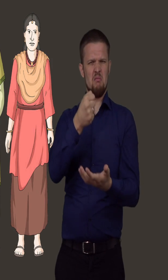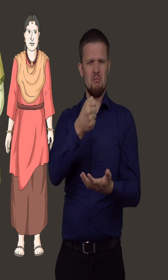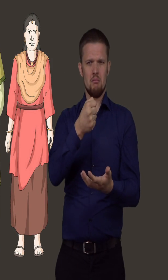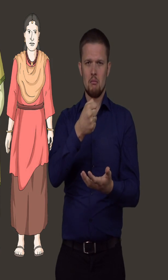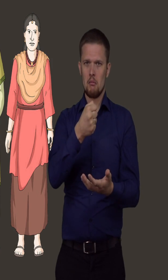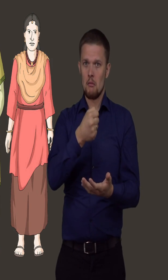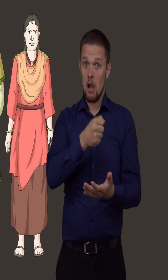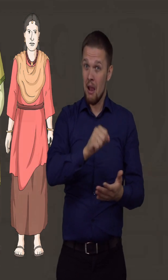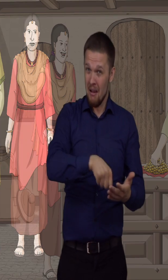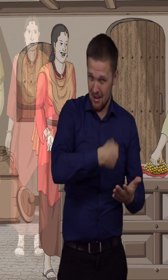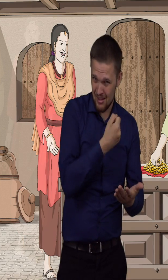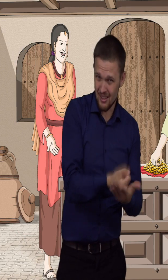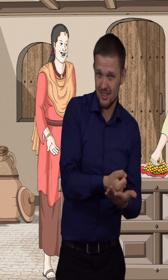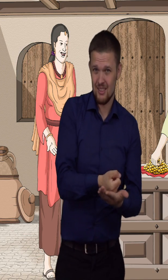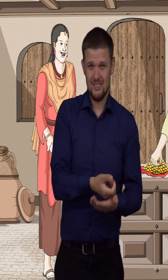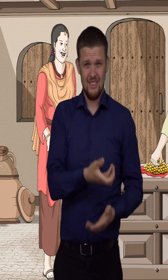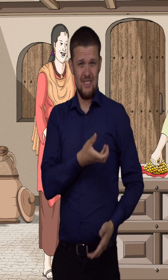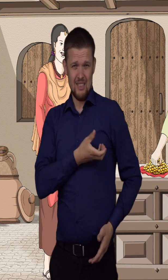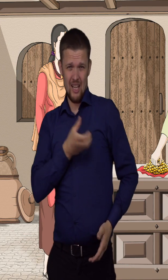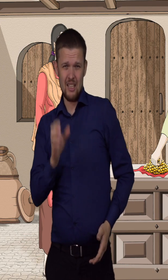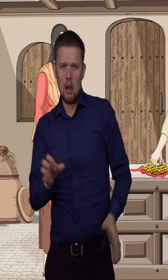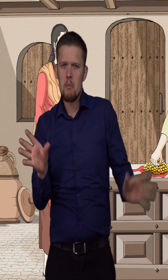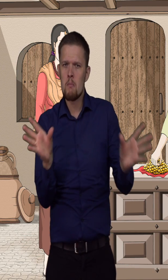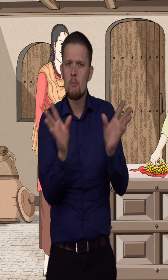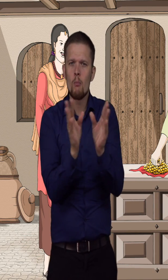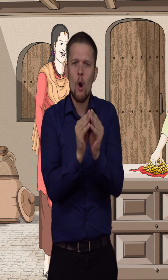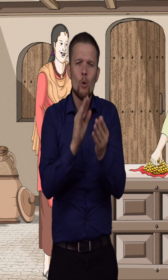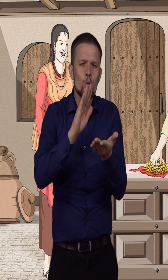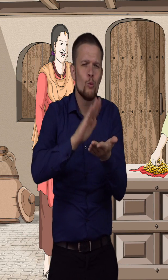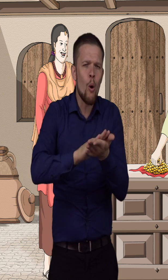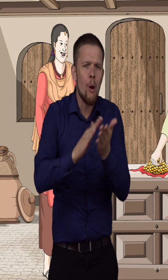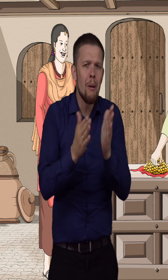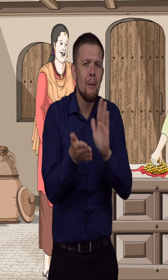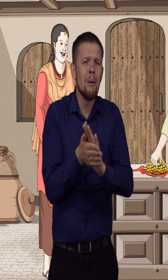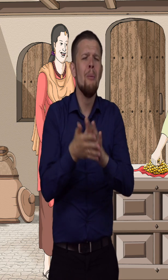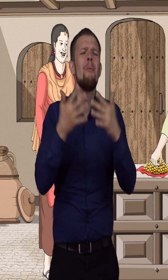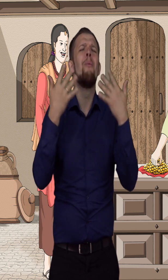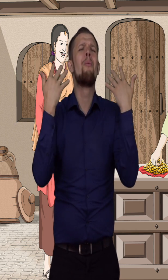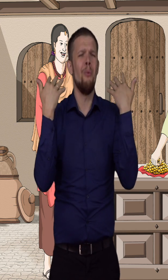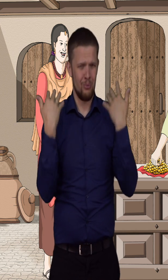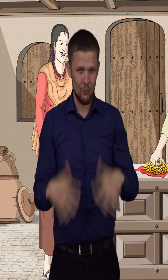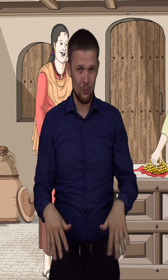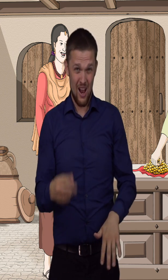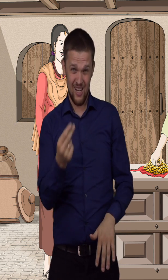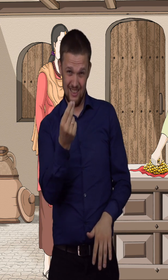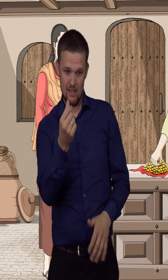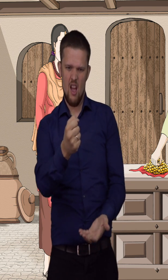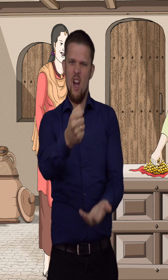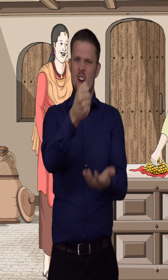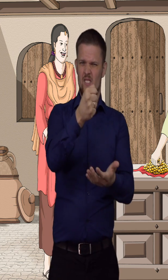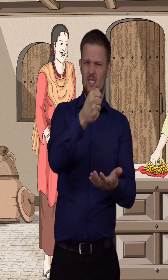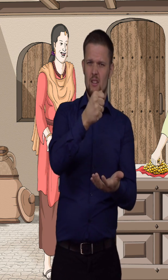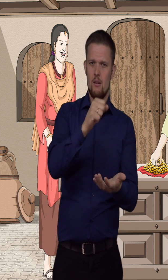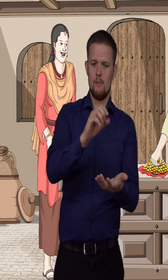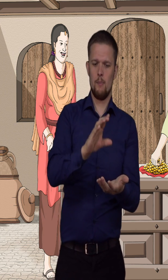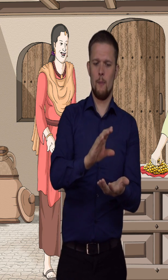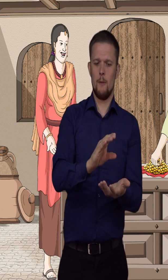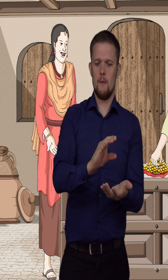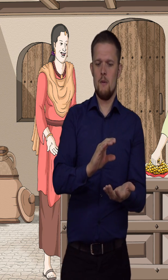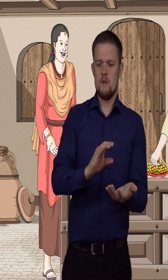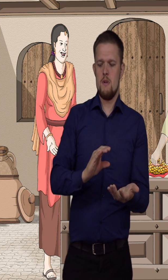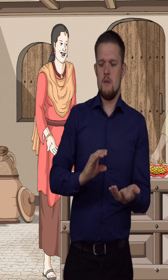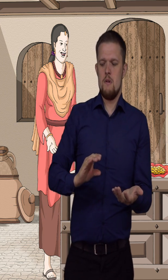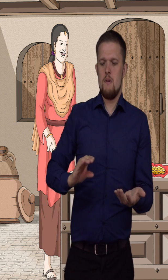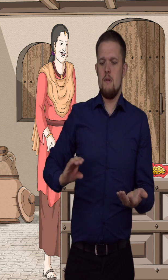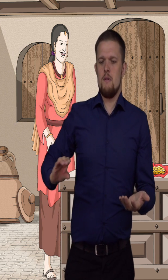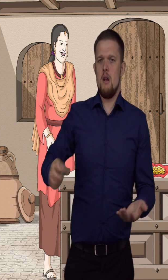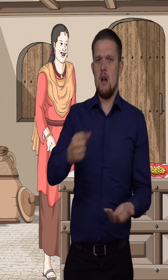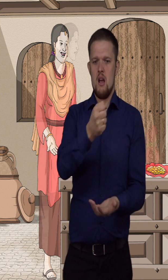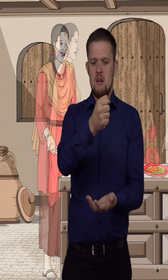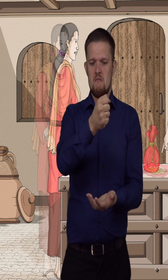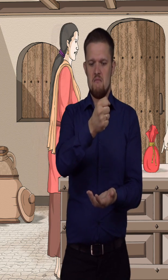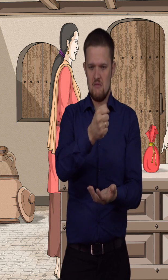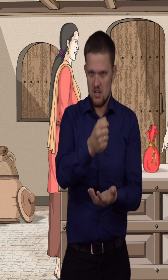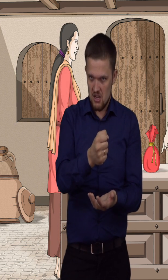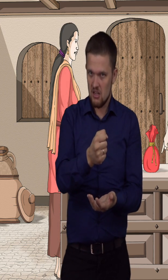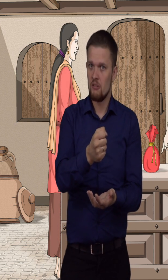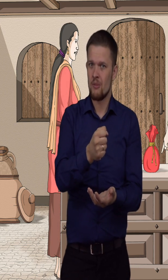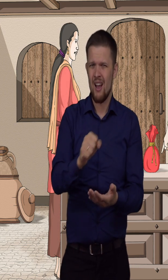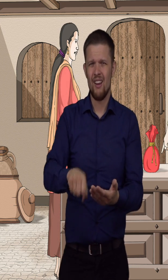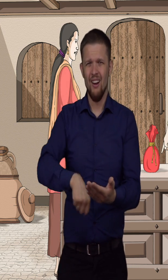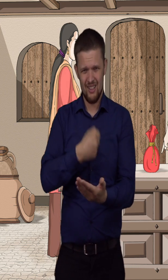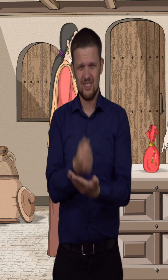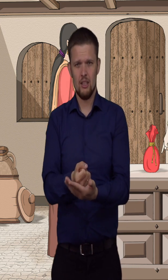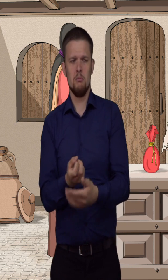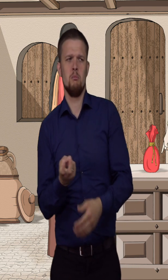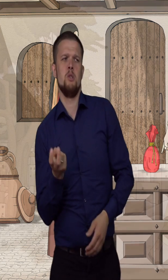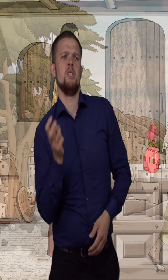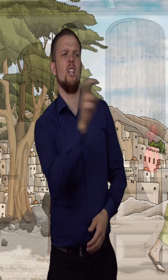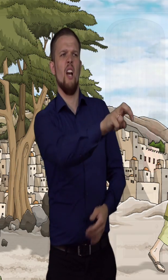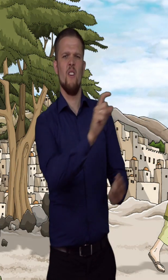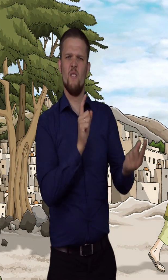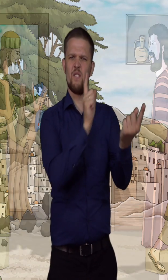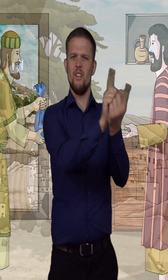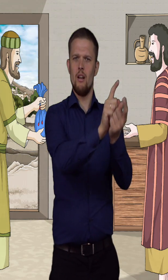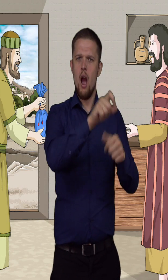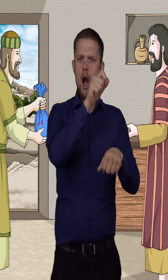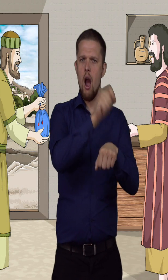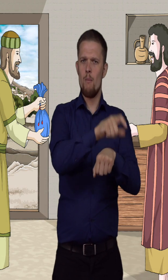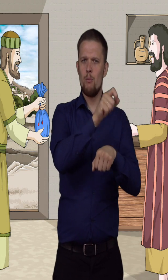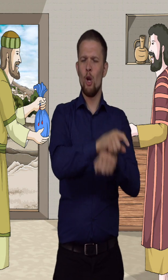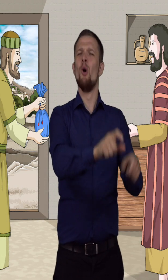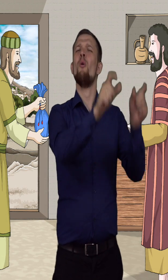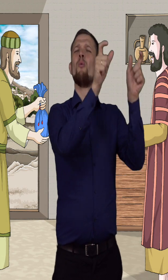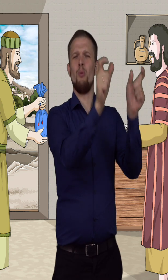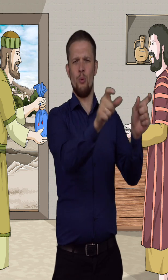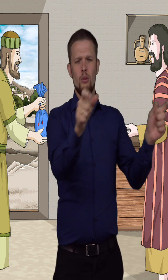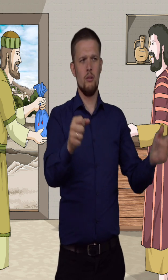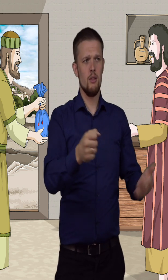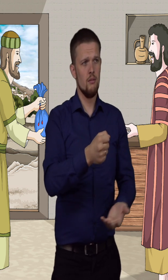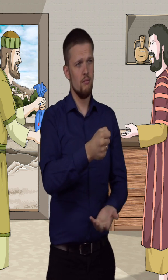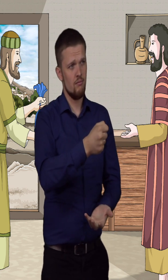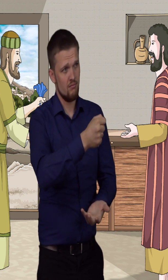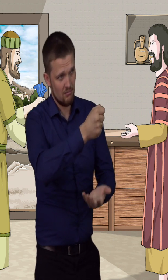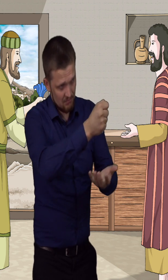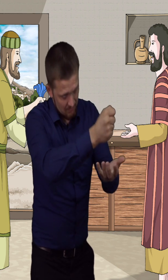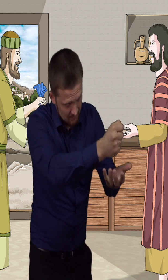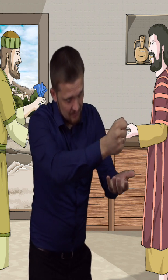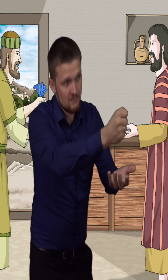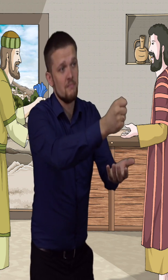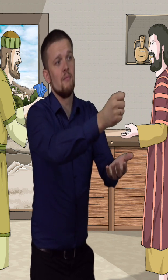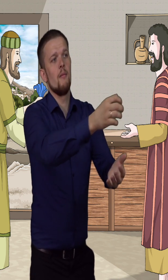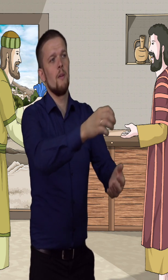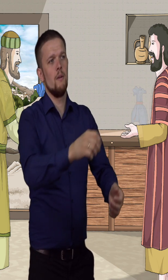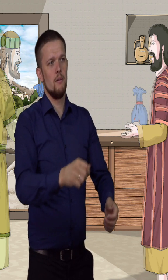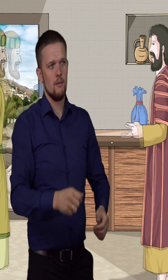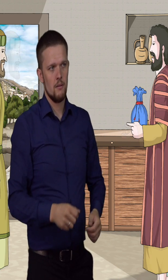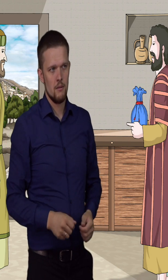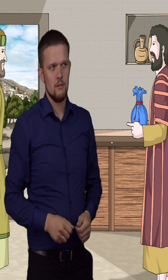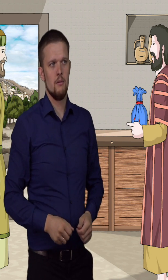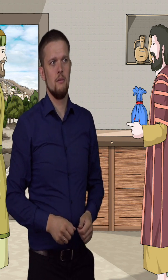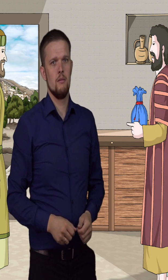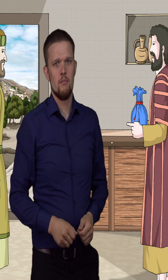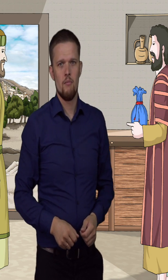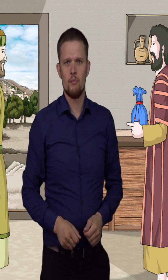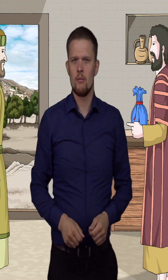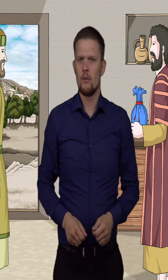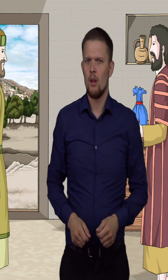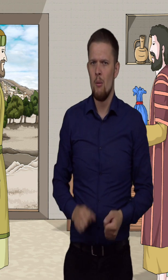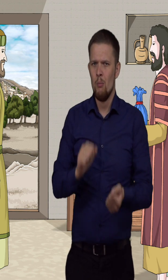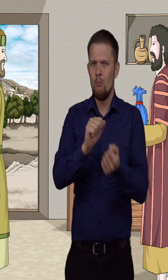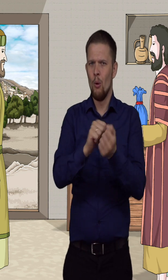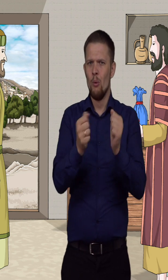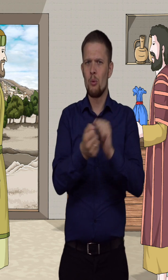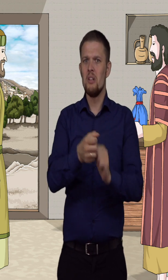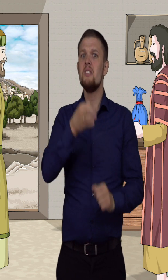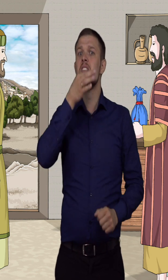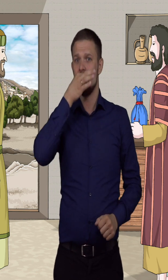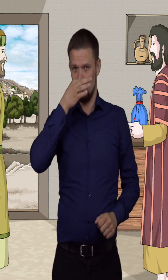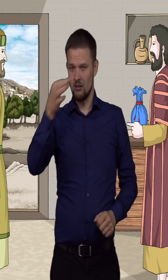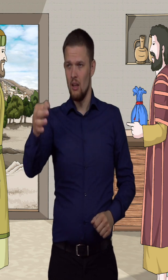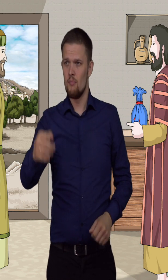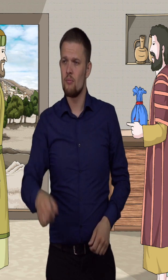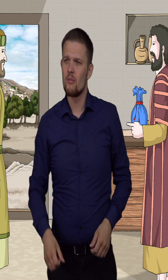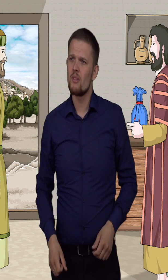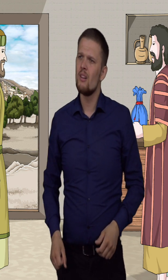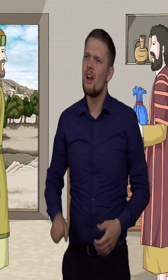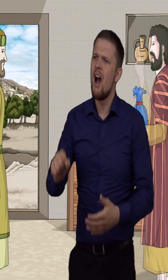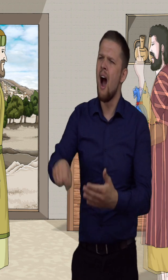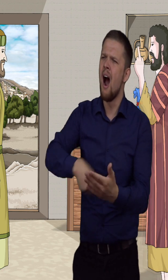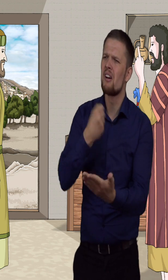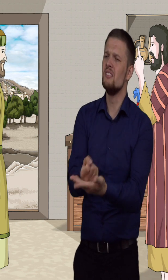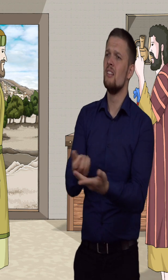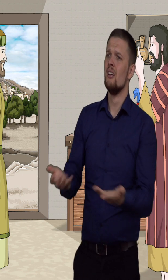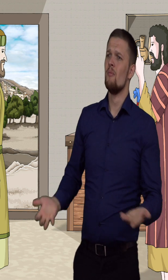With his wife’s full knowledge, he kept back some of the proceeds for himself, but brought a portion and laid it at the apostles’ feet.